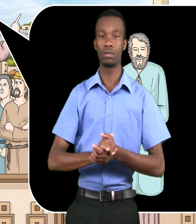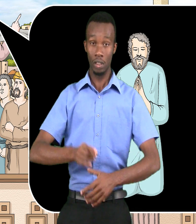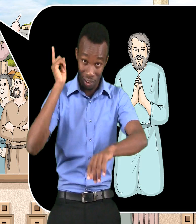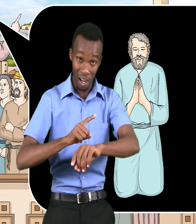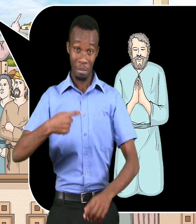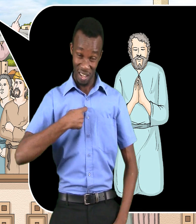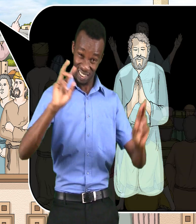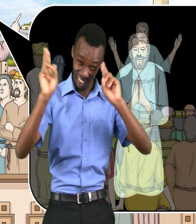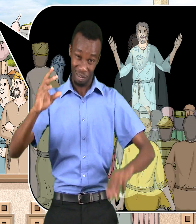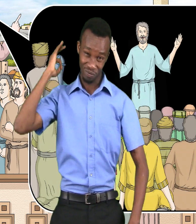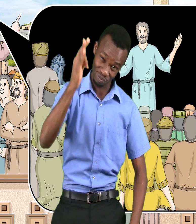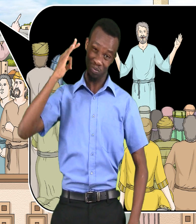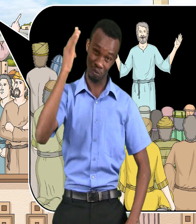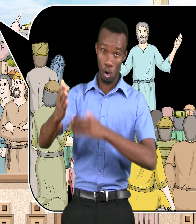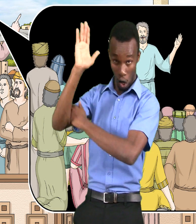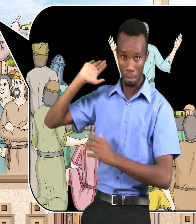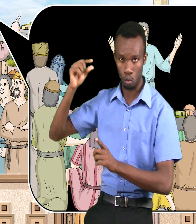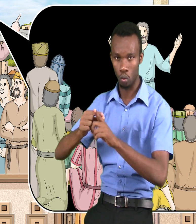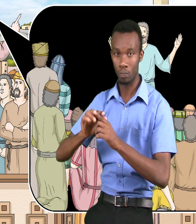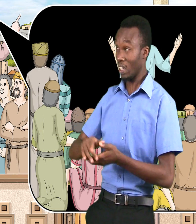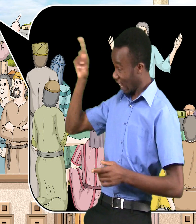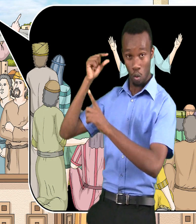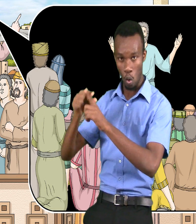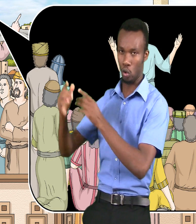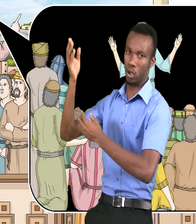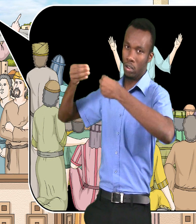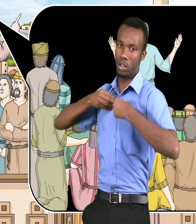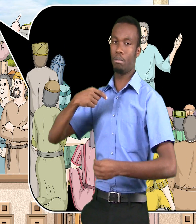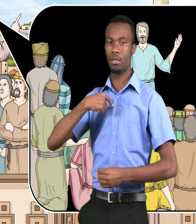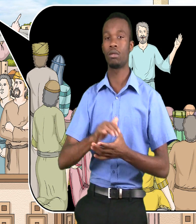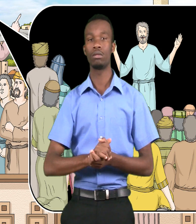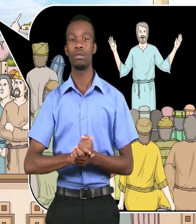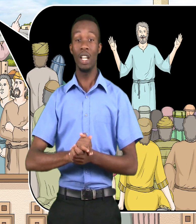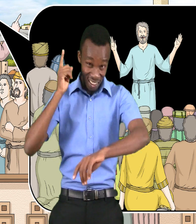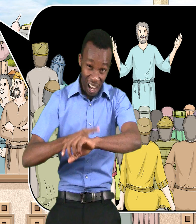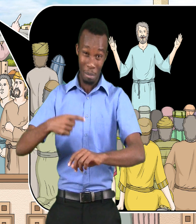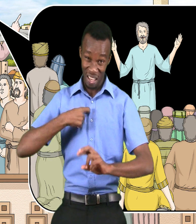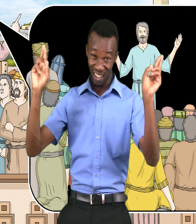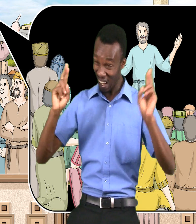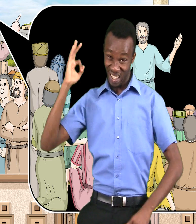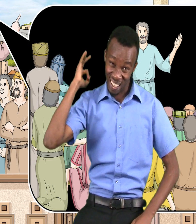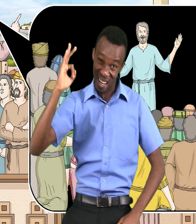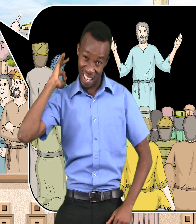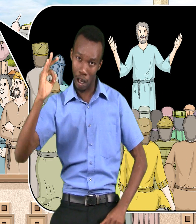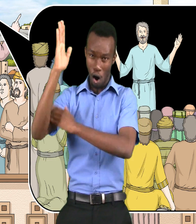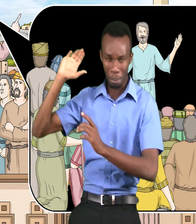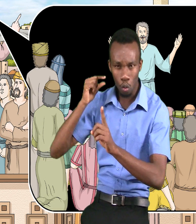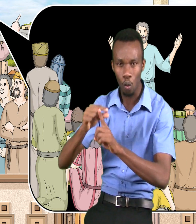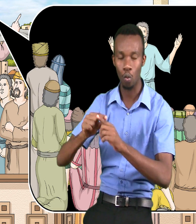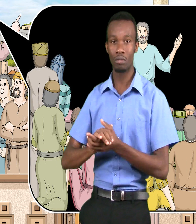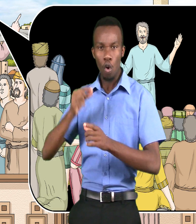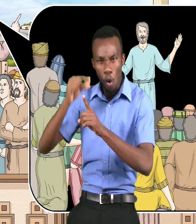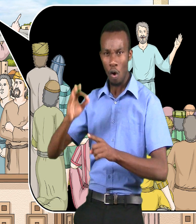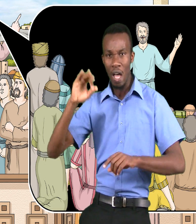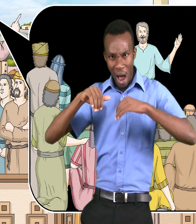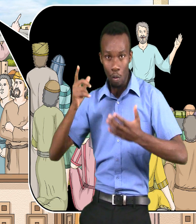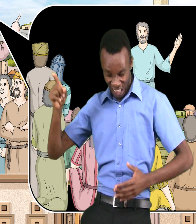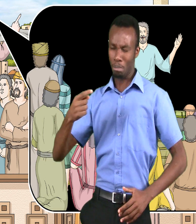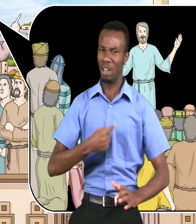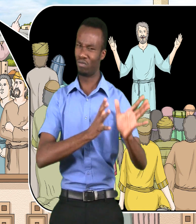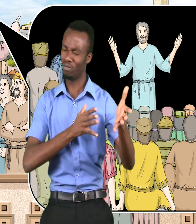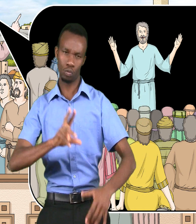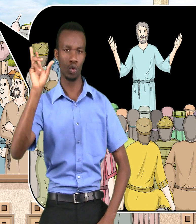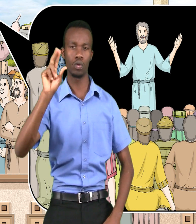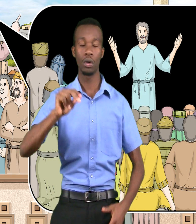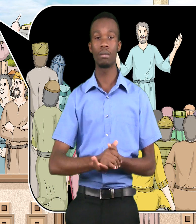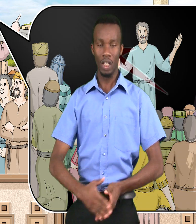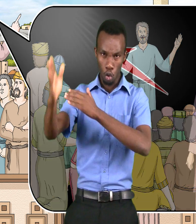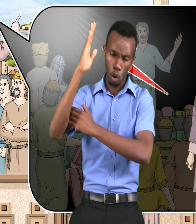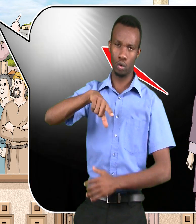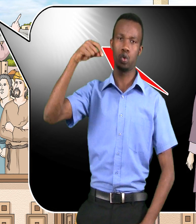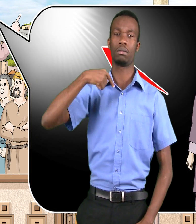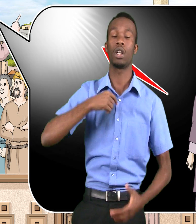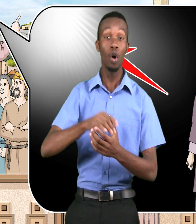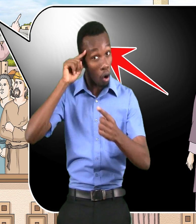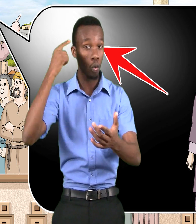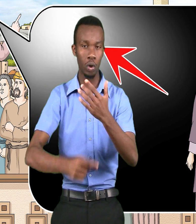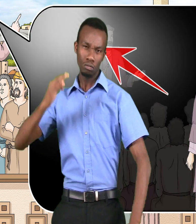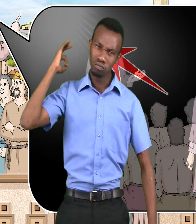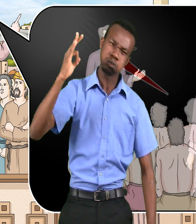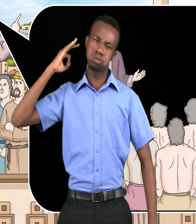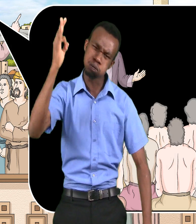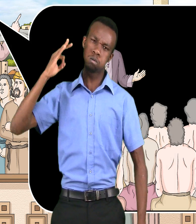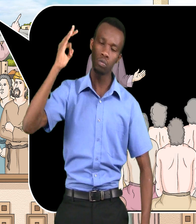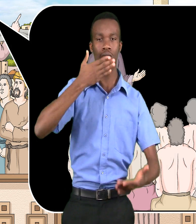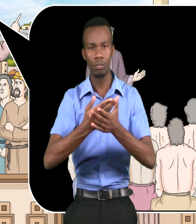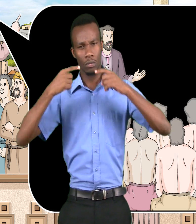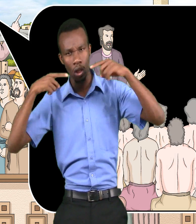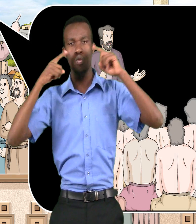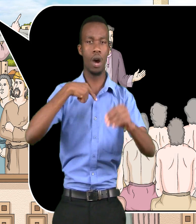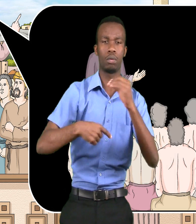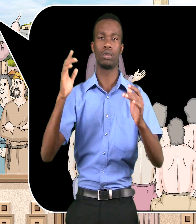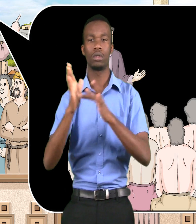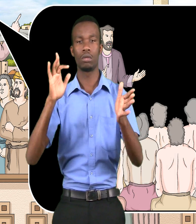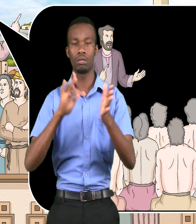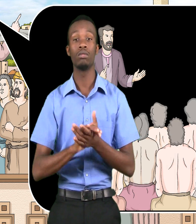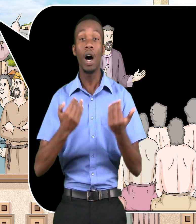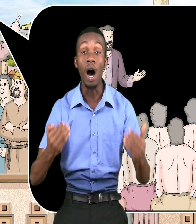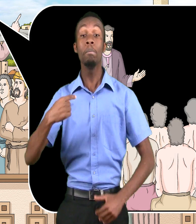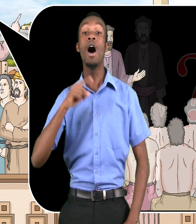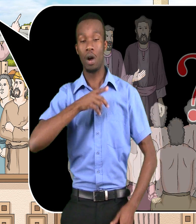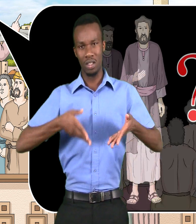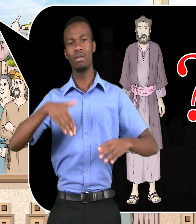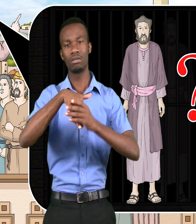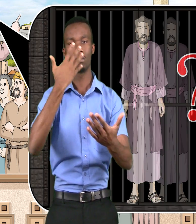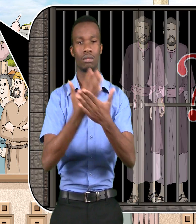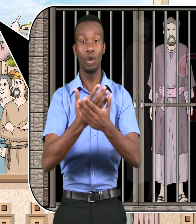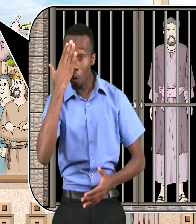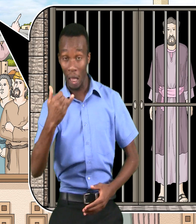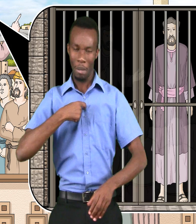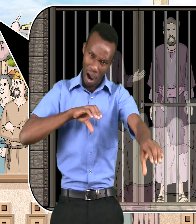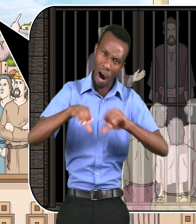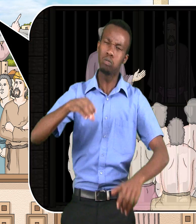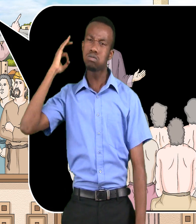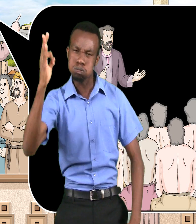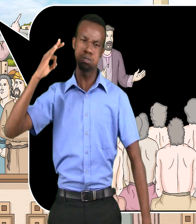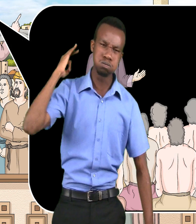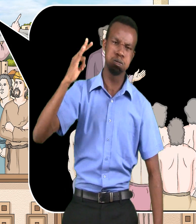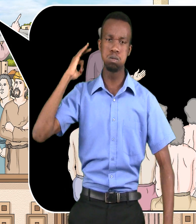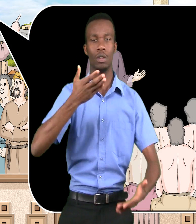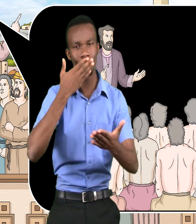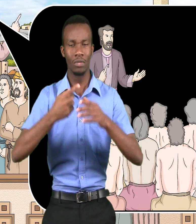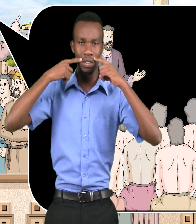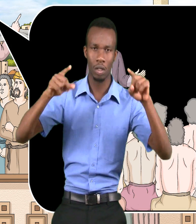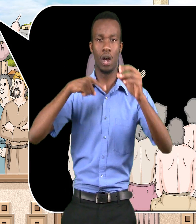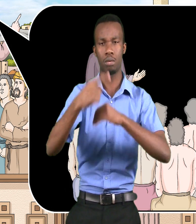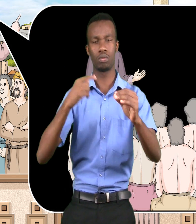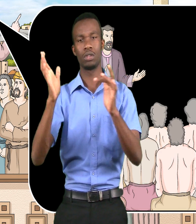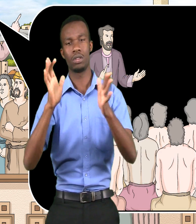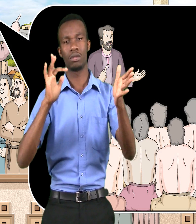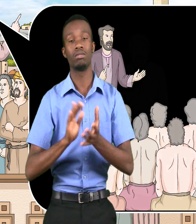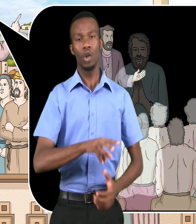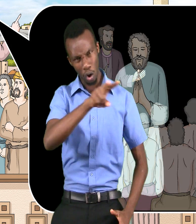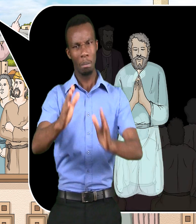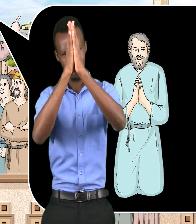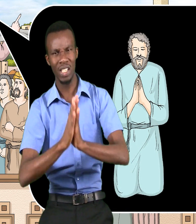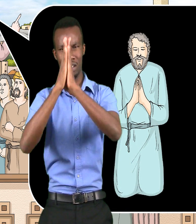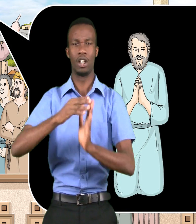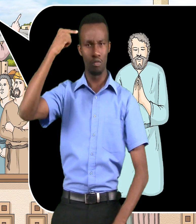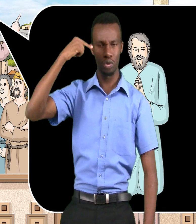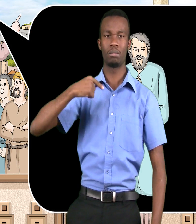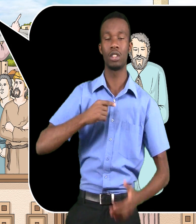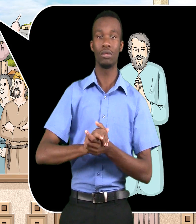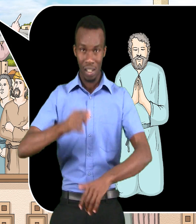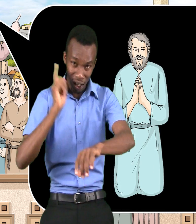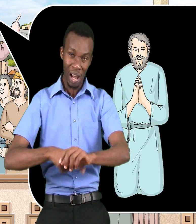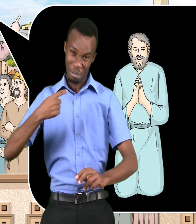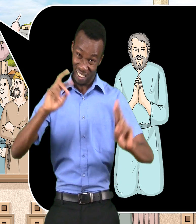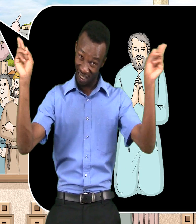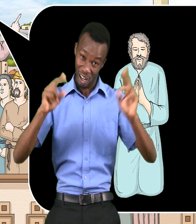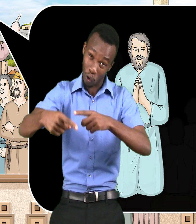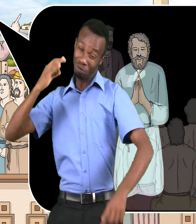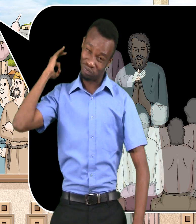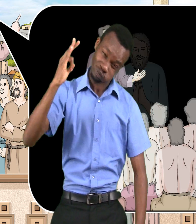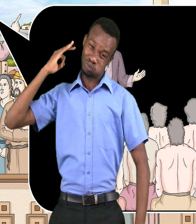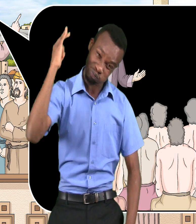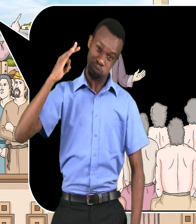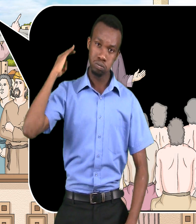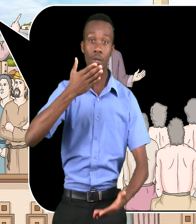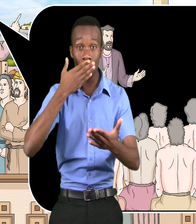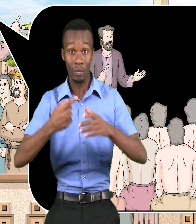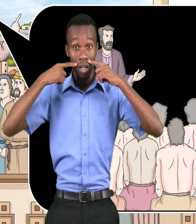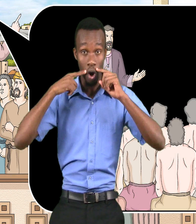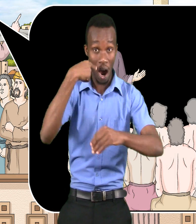Pray also for me, that whenever I open my mouth, words may be given me so that I will boldly make known the mystery of the gospel, for which I am an ambassador in chains.